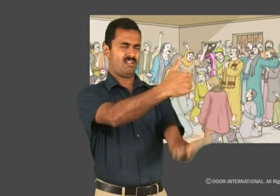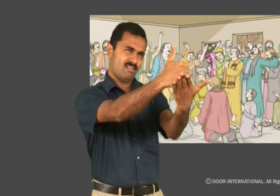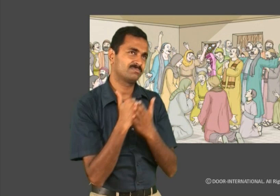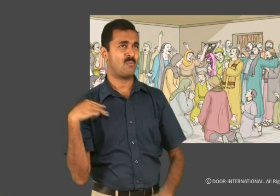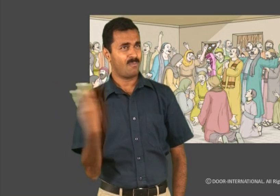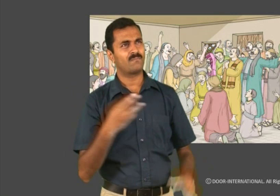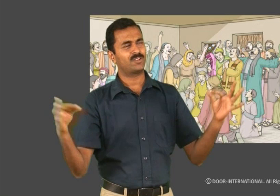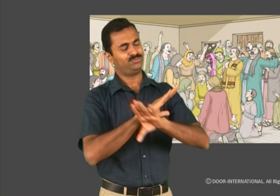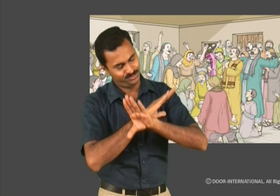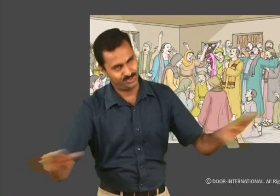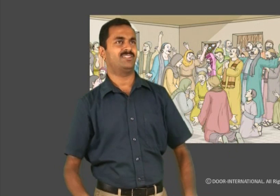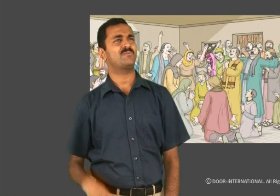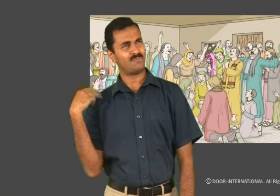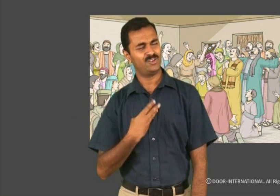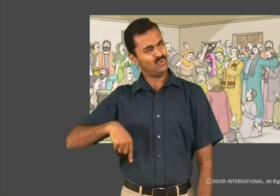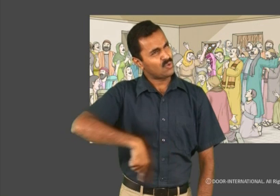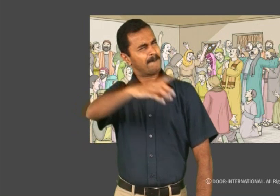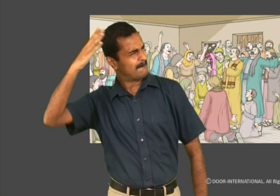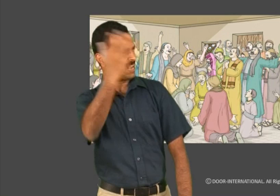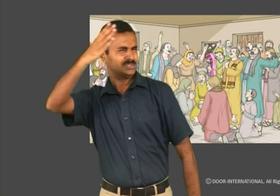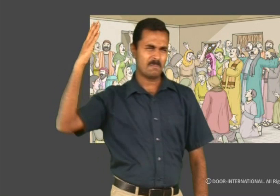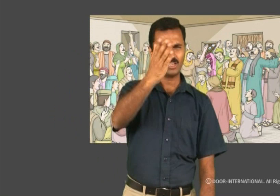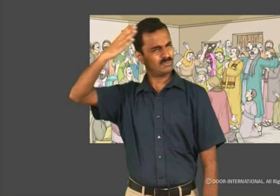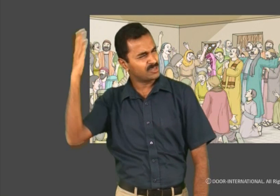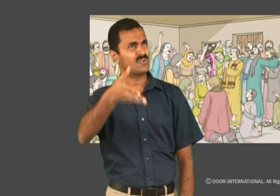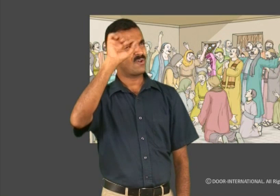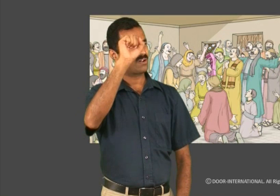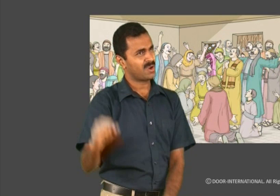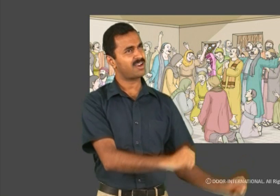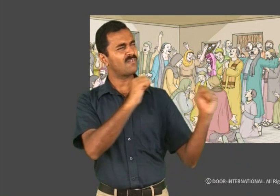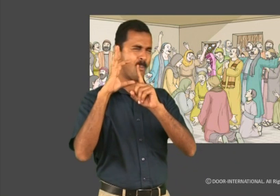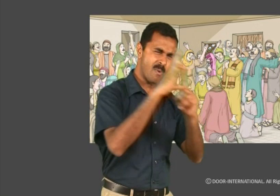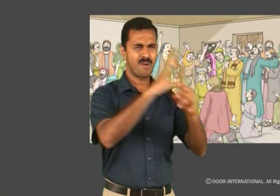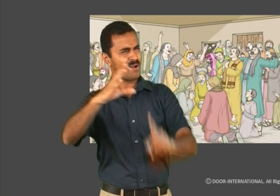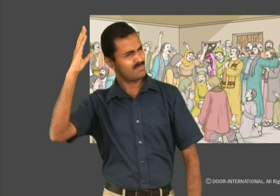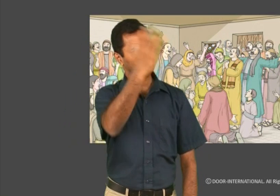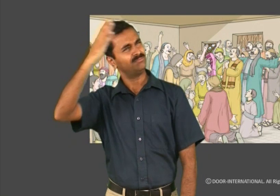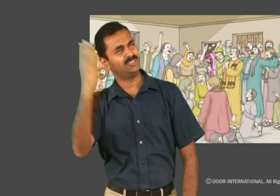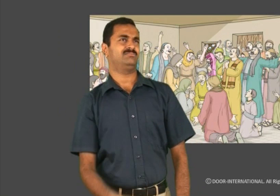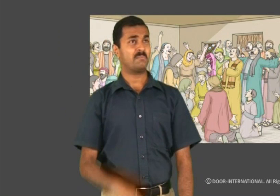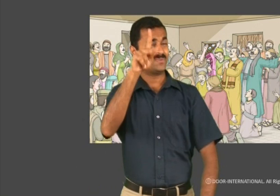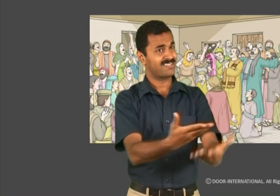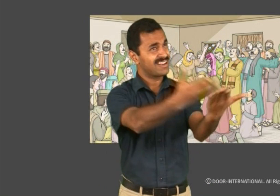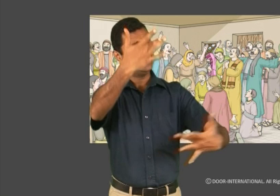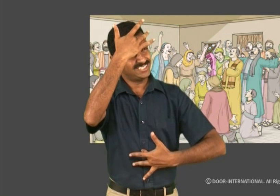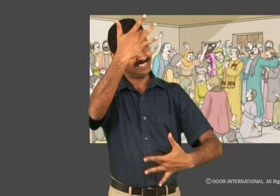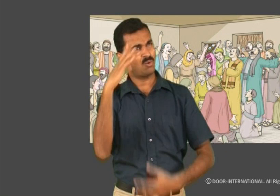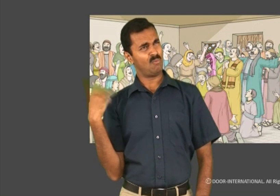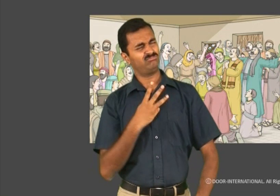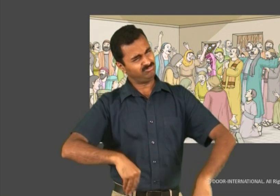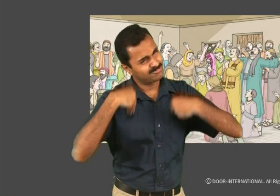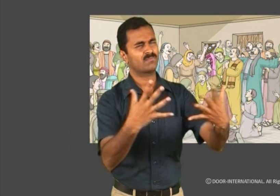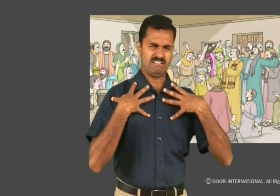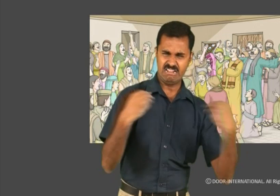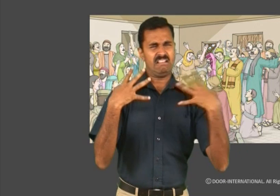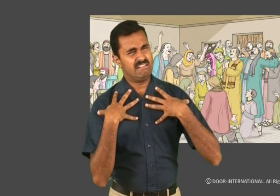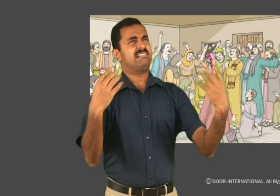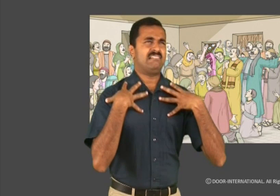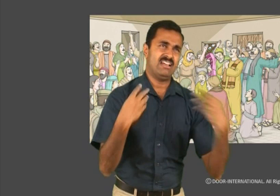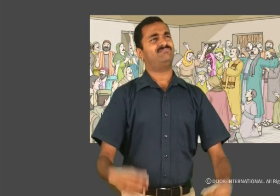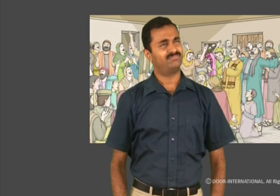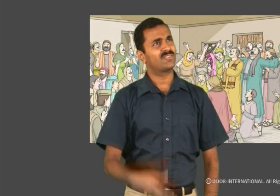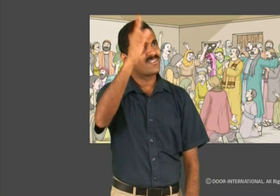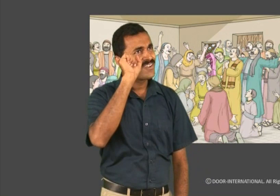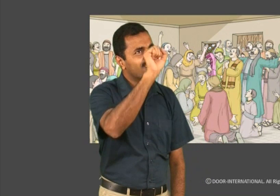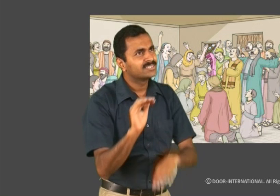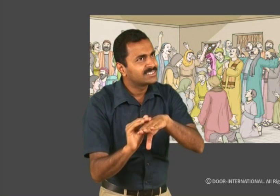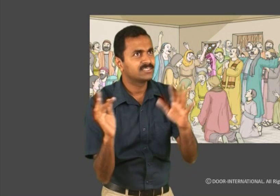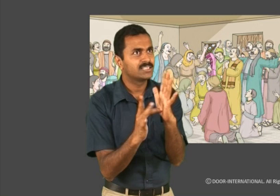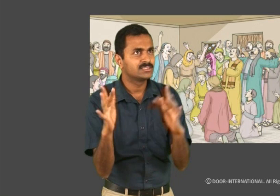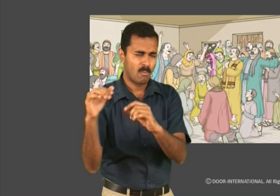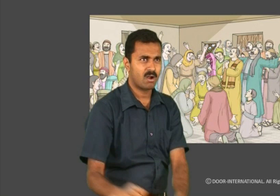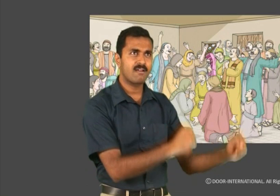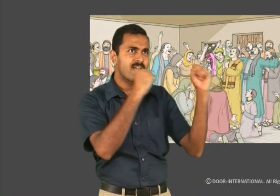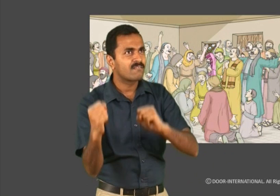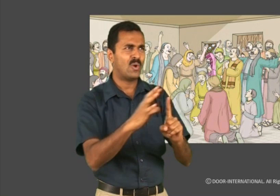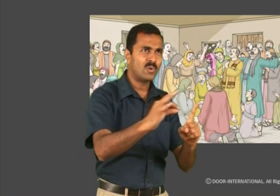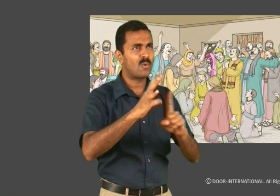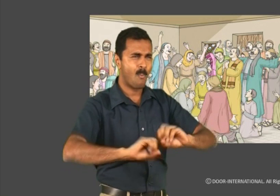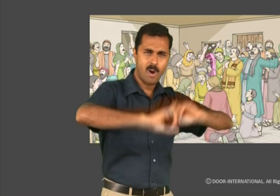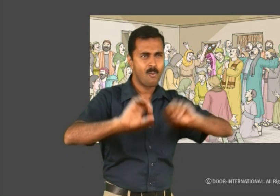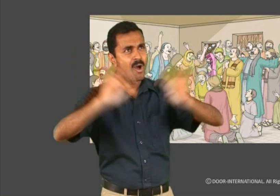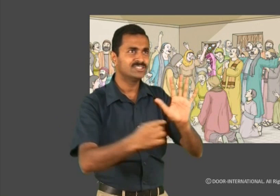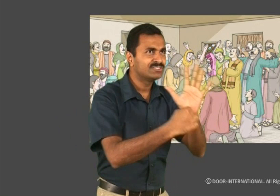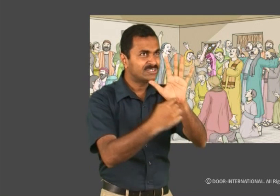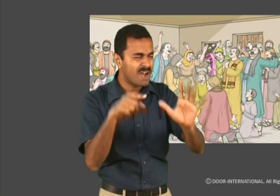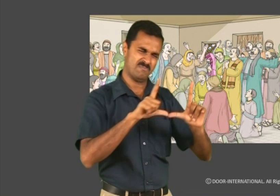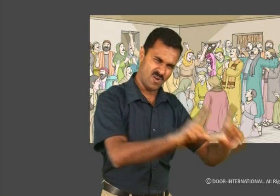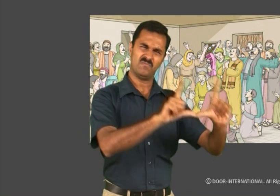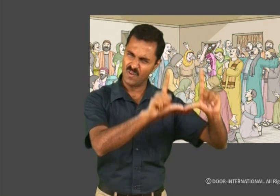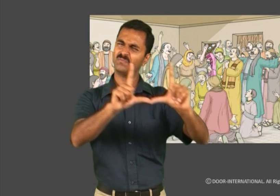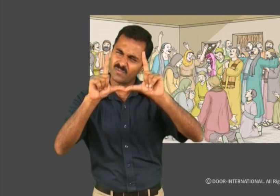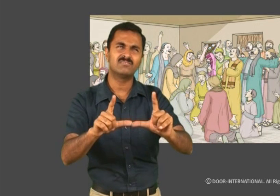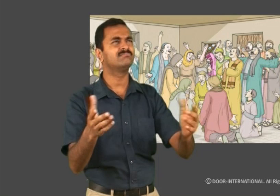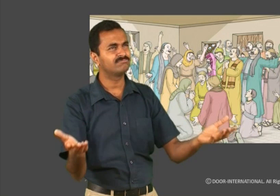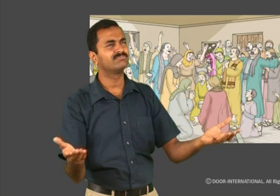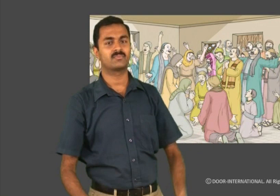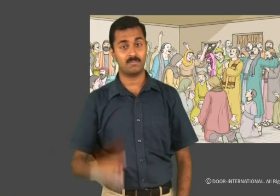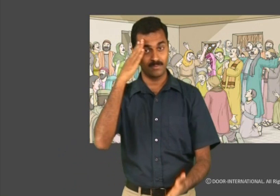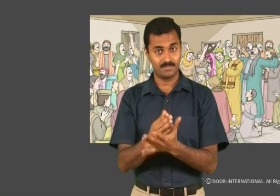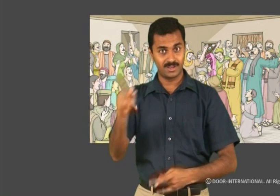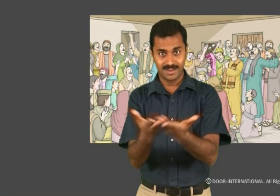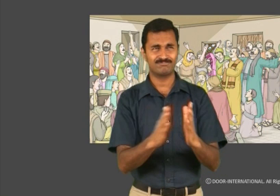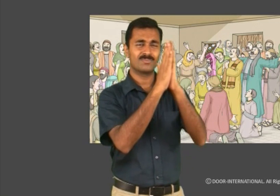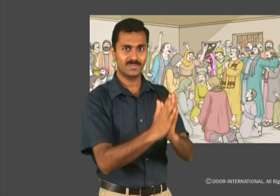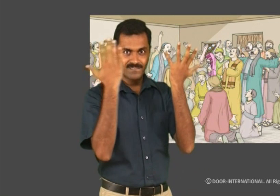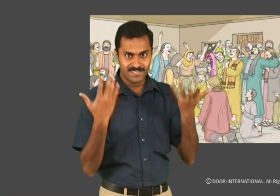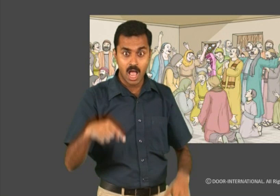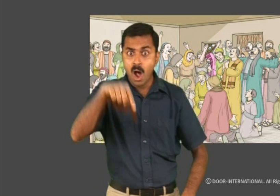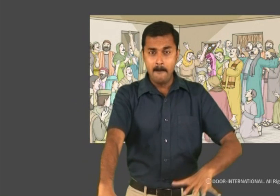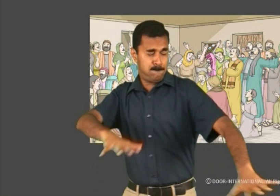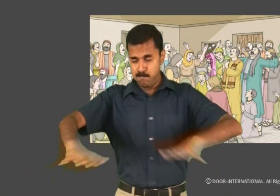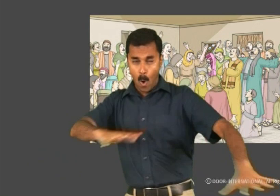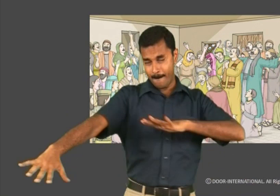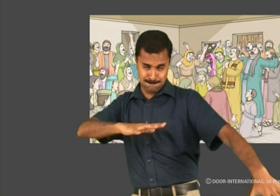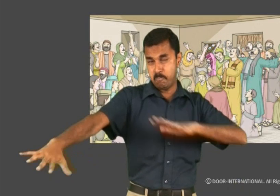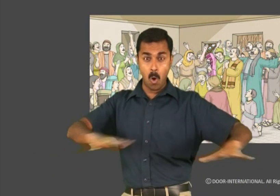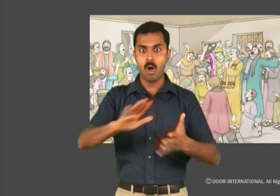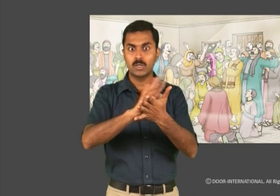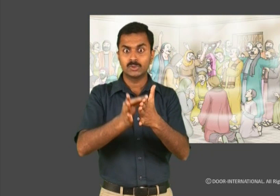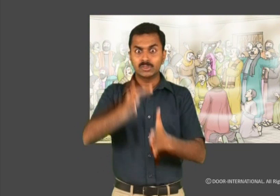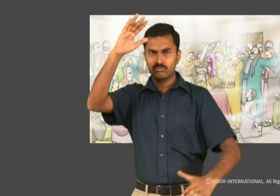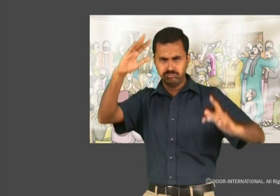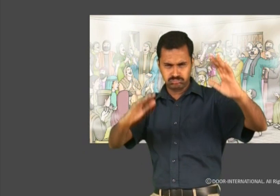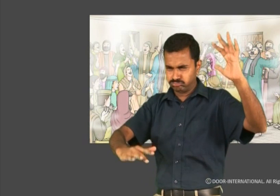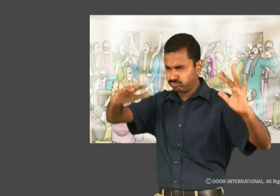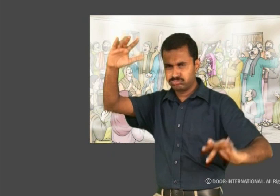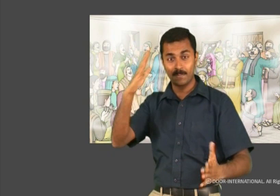And now, Lord, consider their threats, and enable Your servants to speak Your word with complete boldness, as You stretch out Your hand to heal and perform signs and wonders through the name of Your holy servant Jesus.”